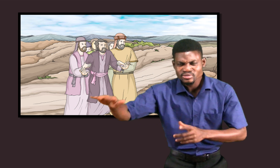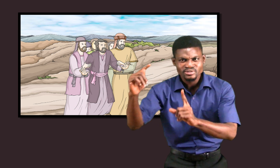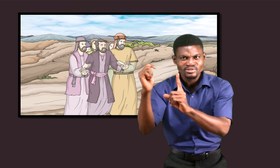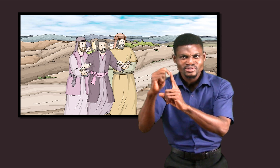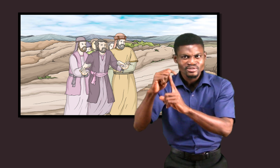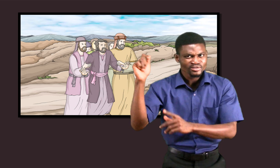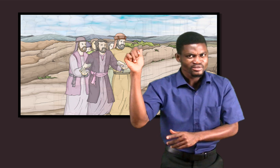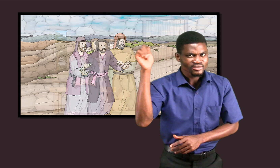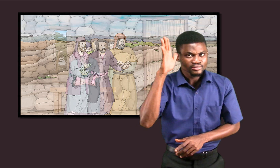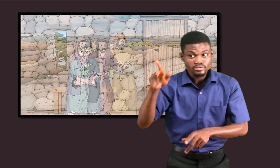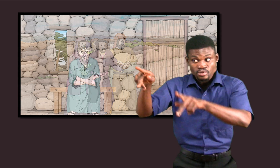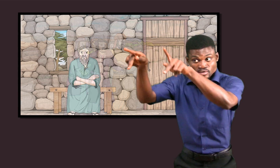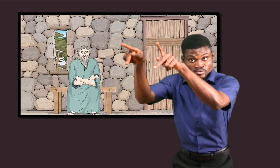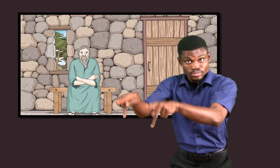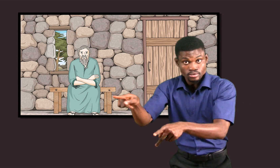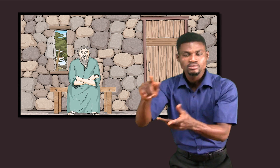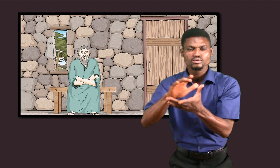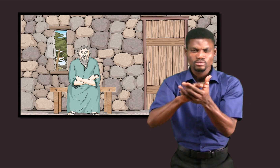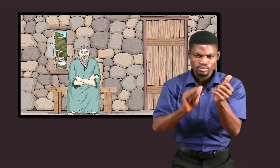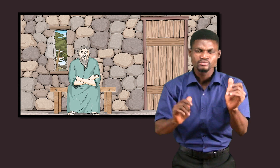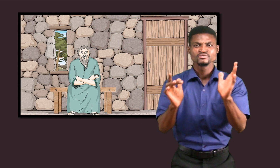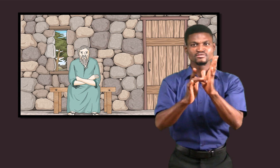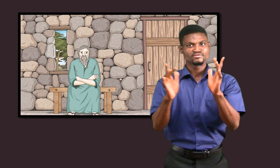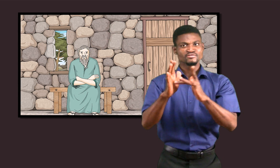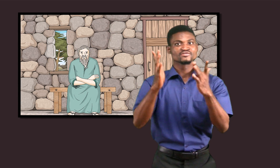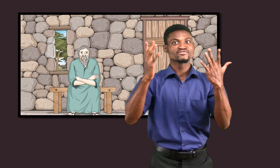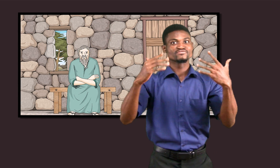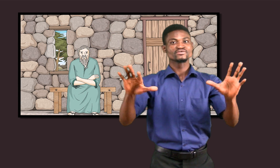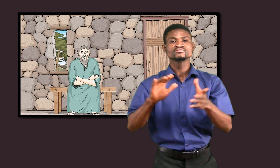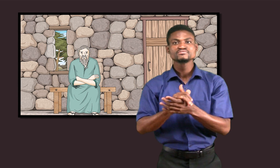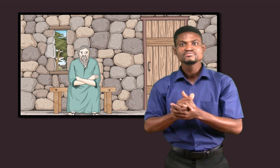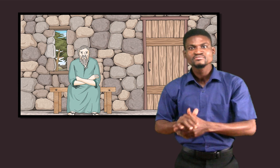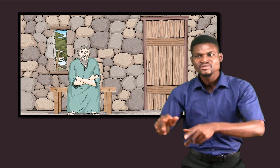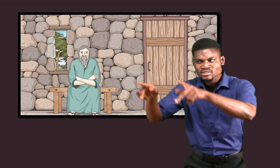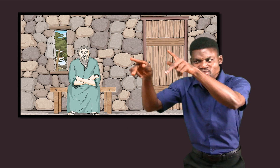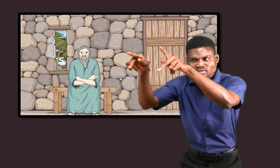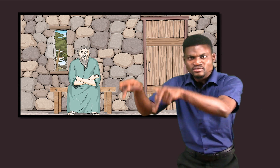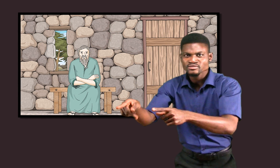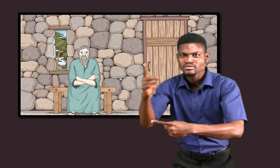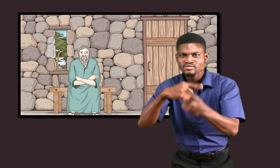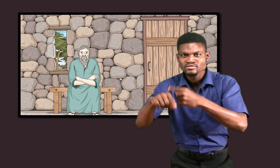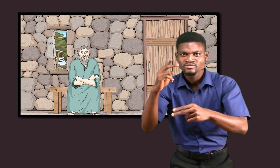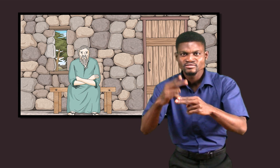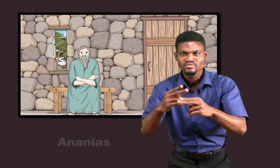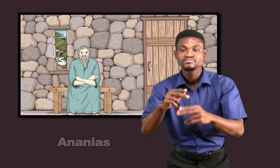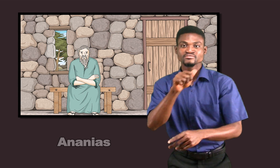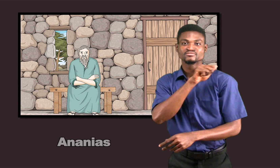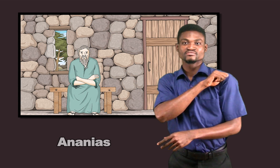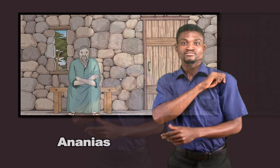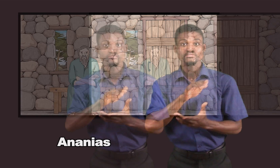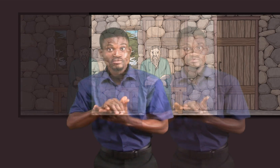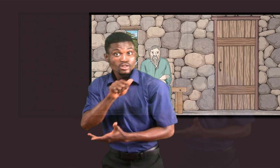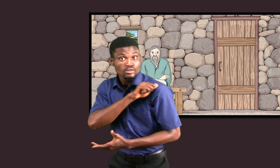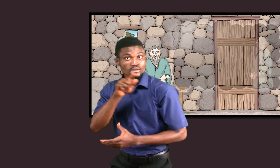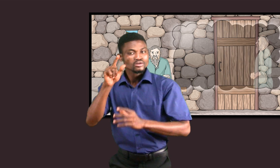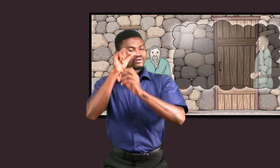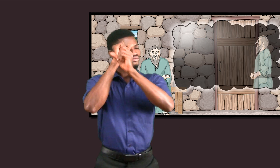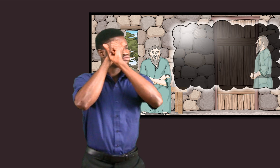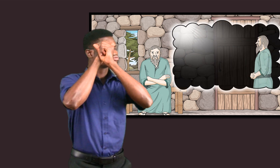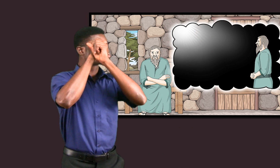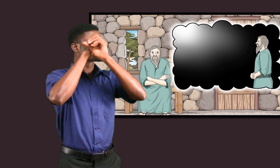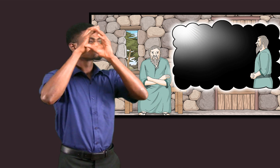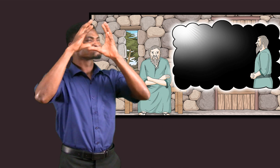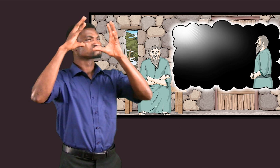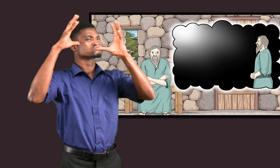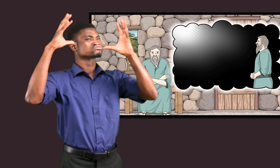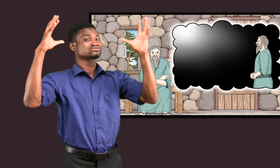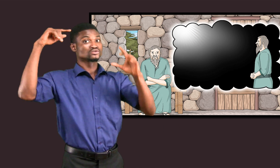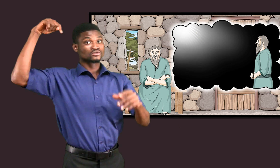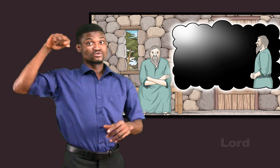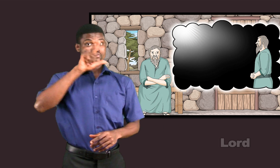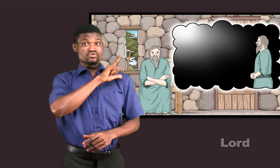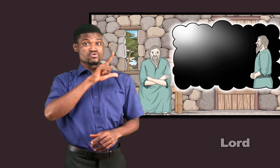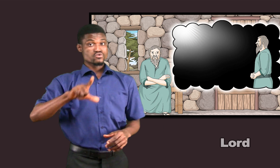In Damascus there was a disciple named Ananias.